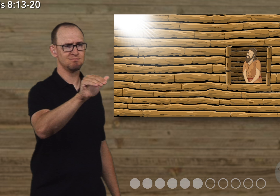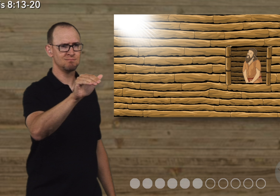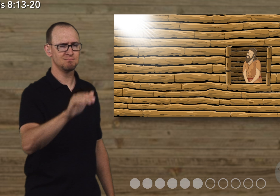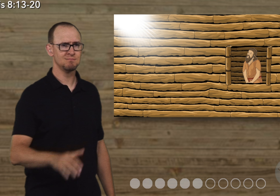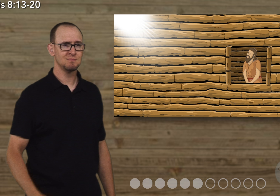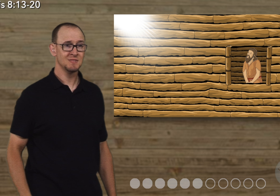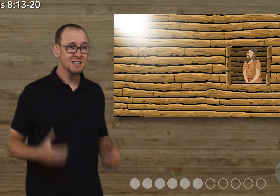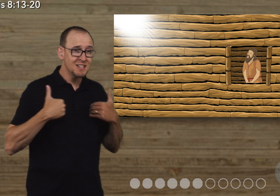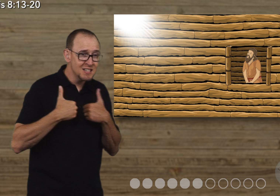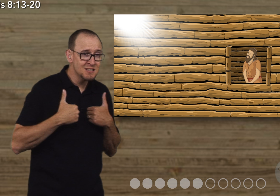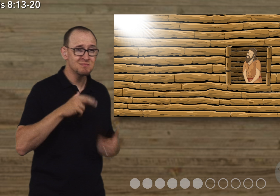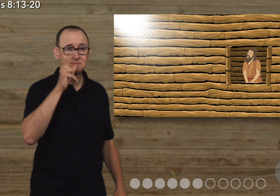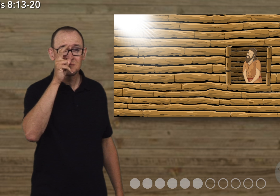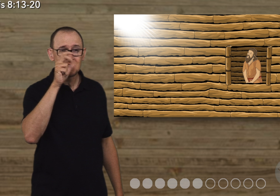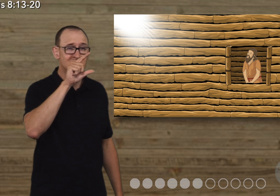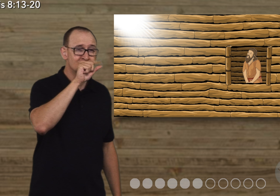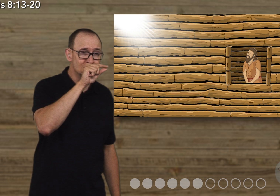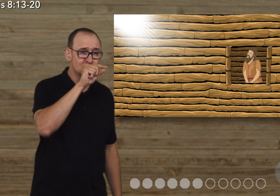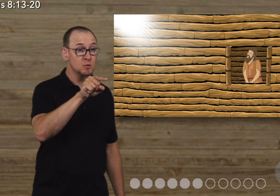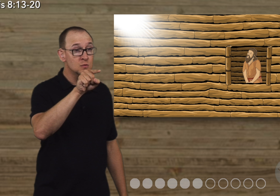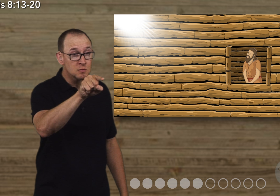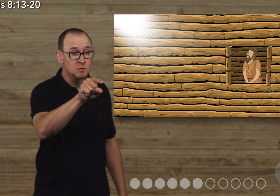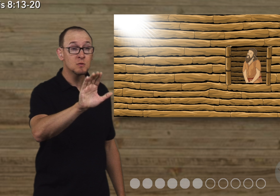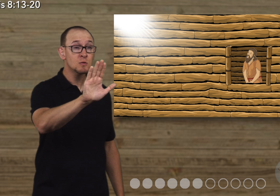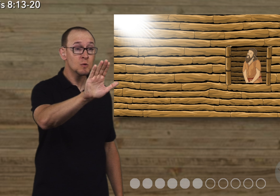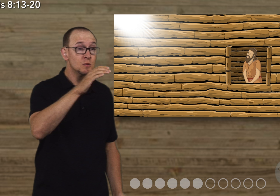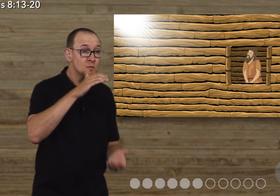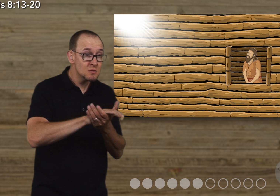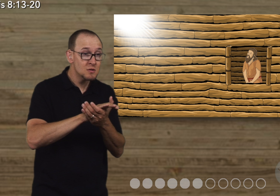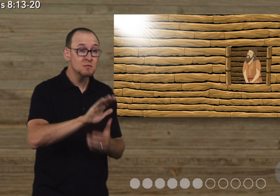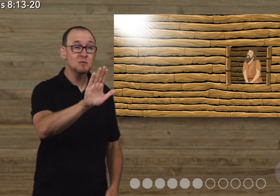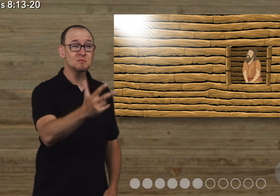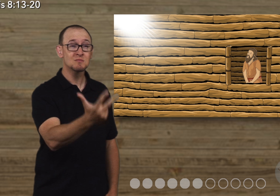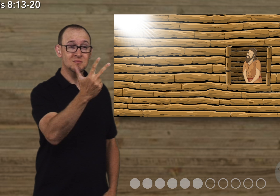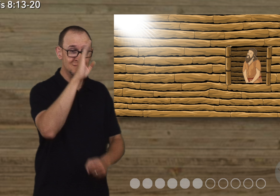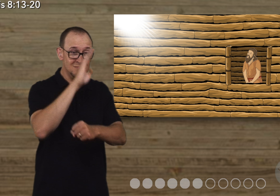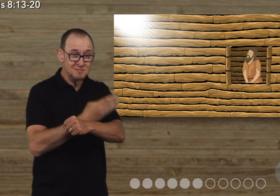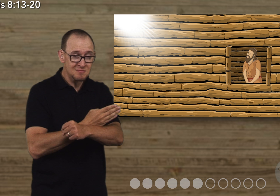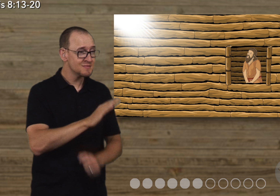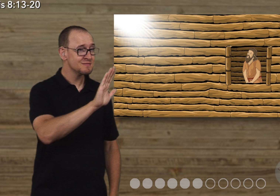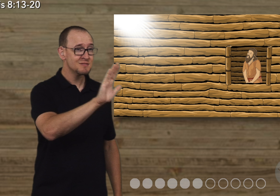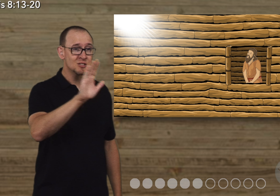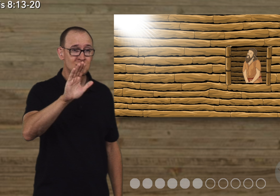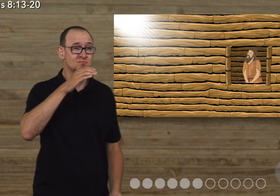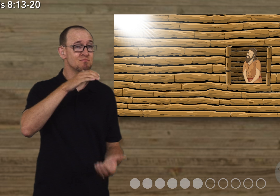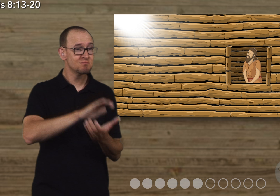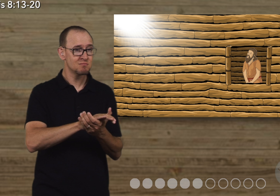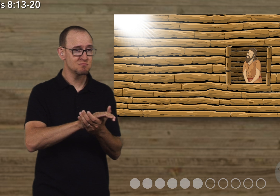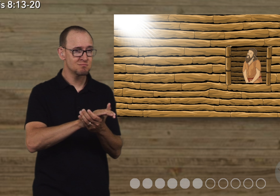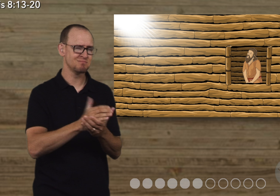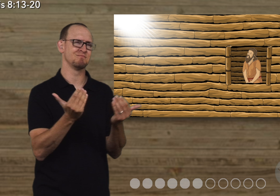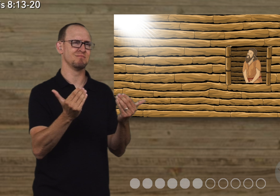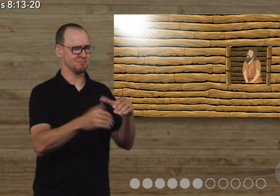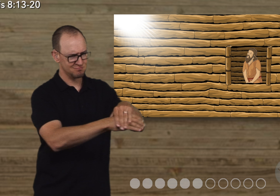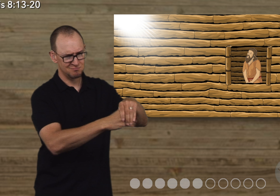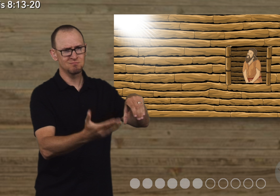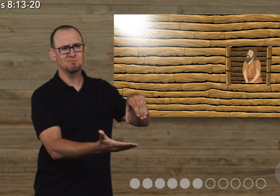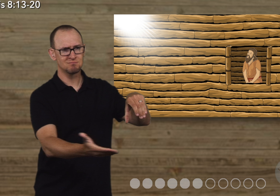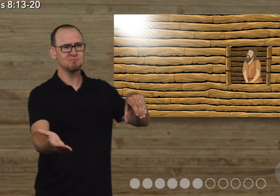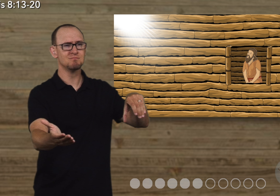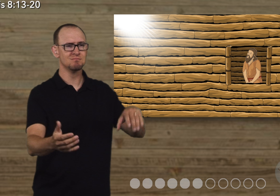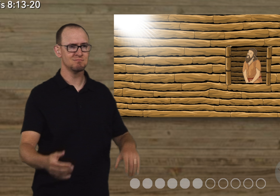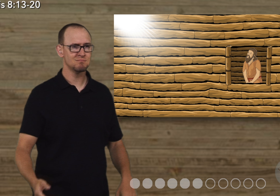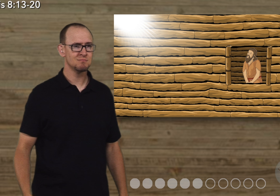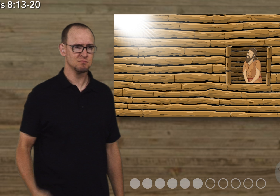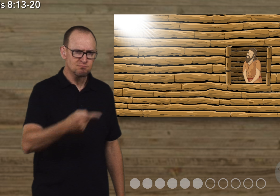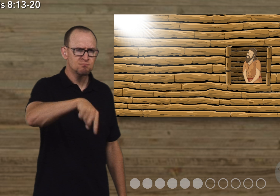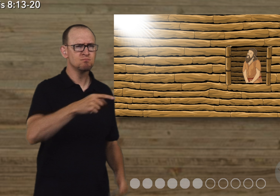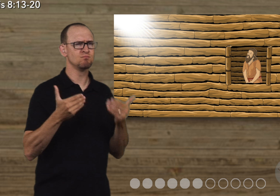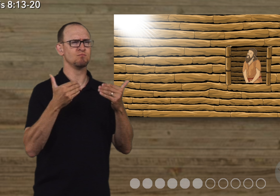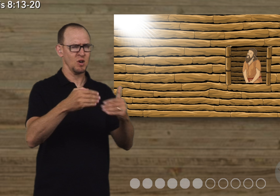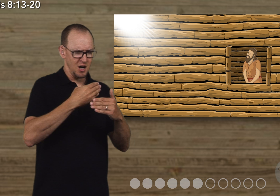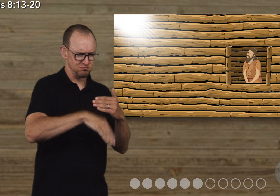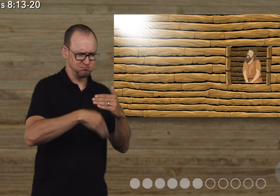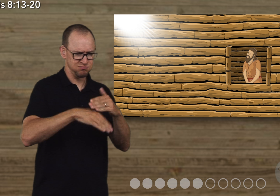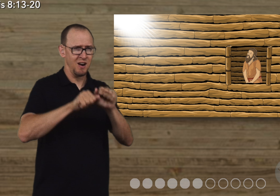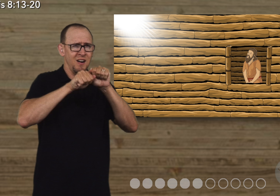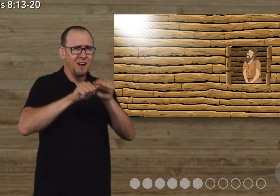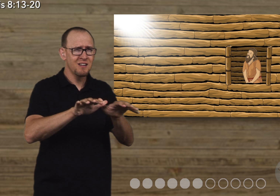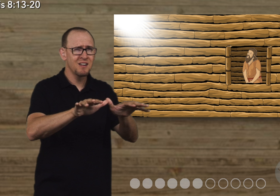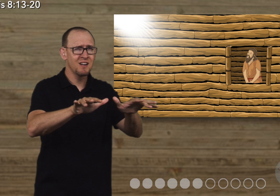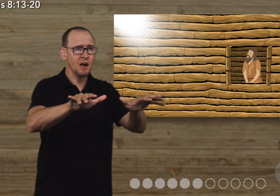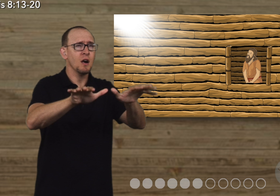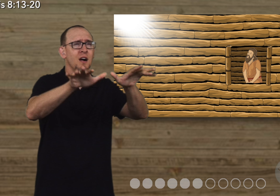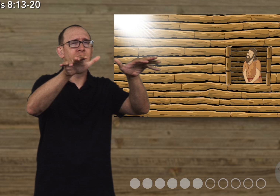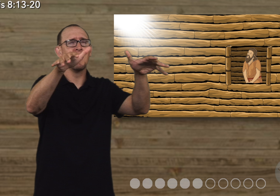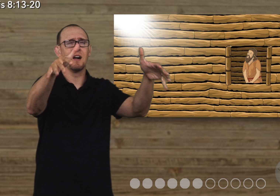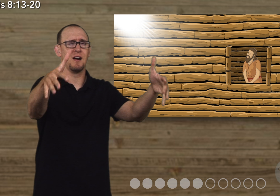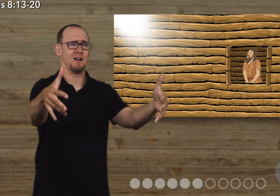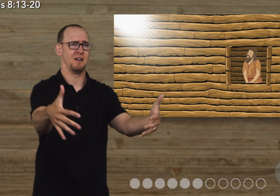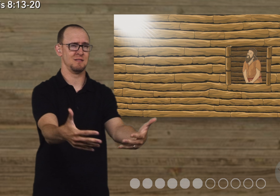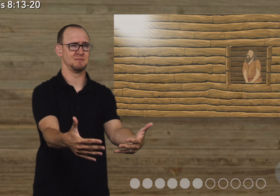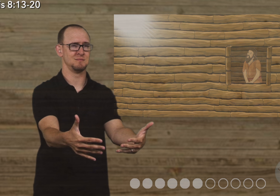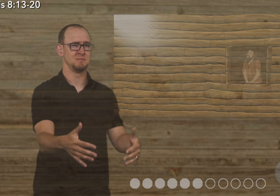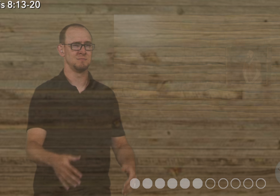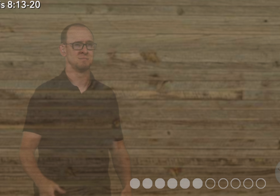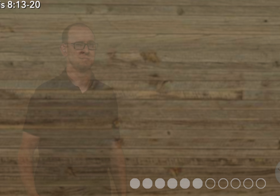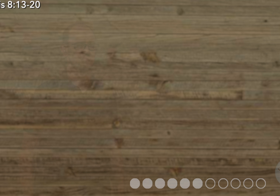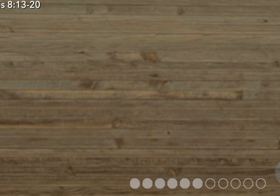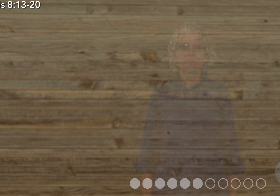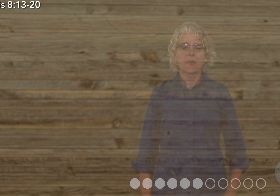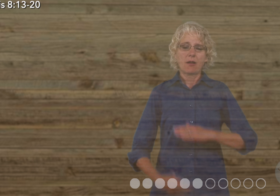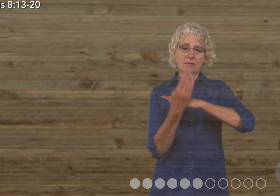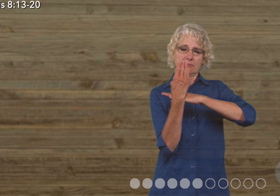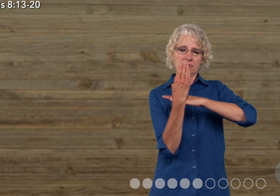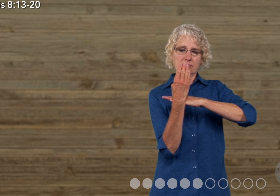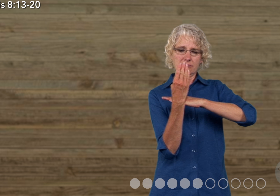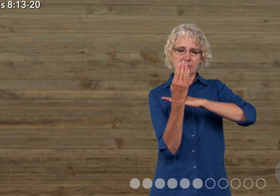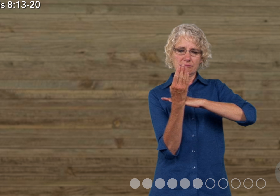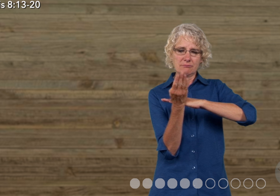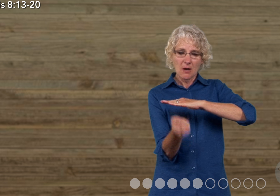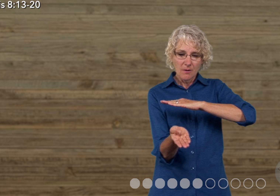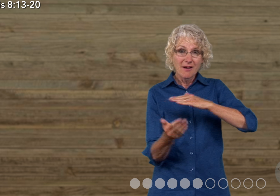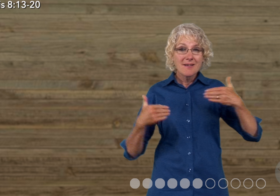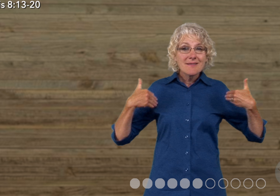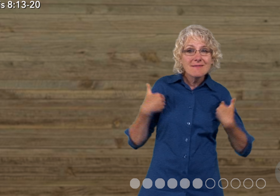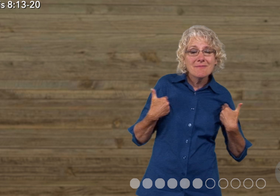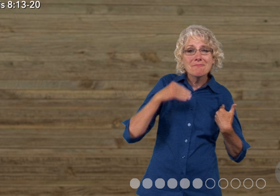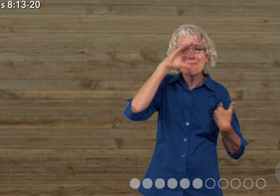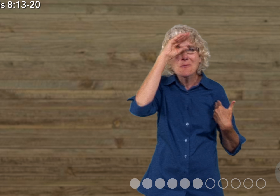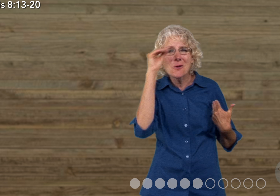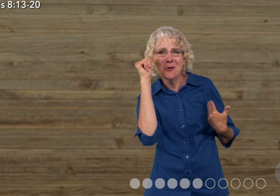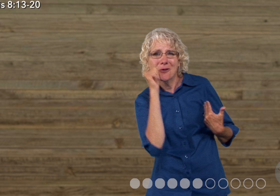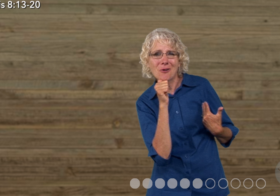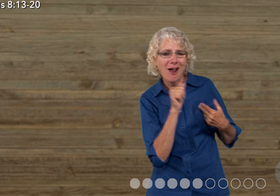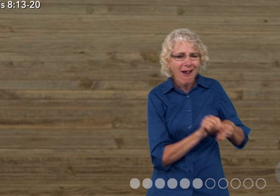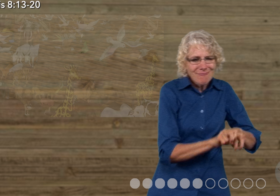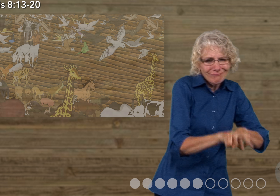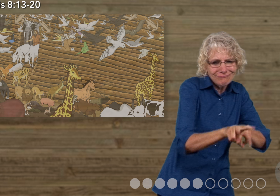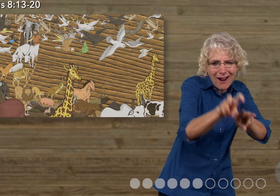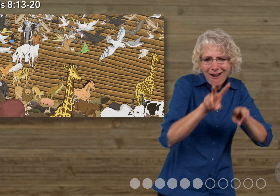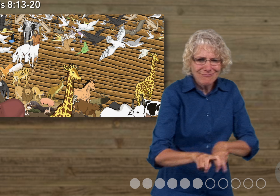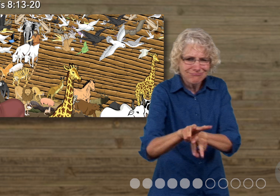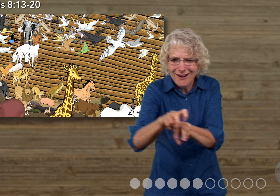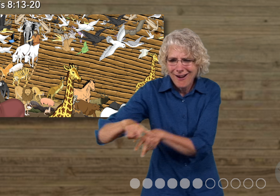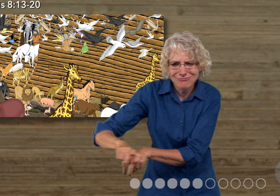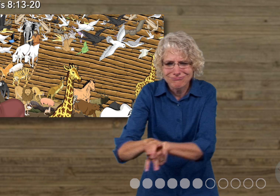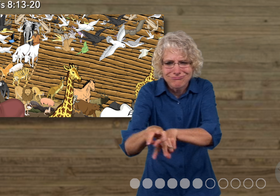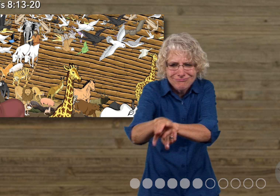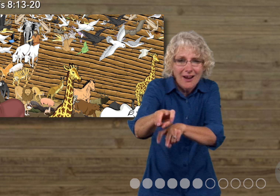Then God said to Noah, “Come out of the ark, you and your wife, along with your sons and their wives.